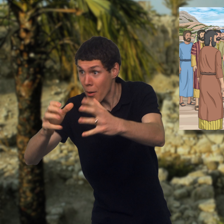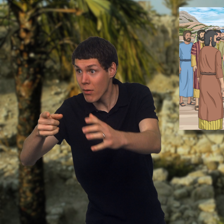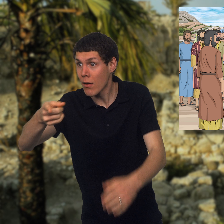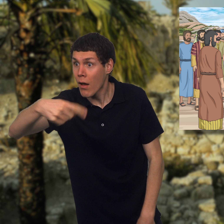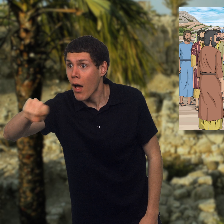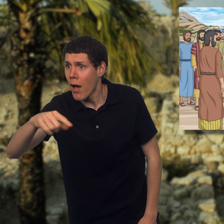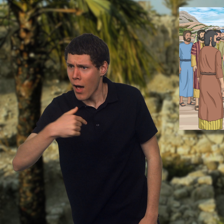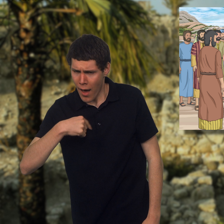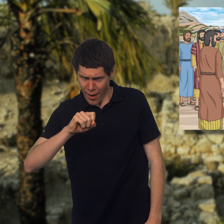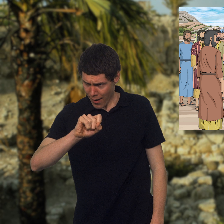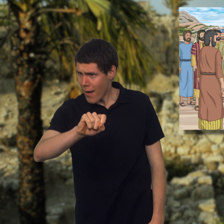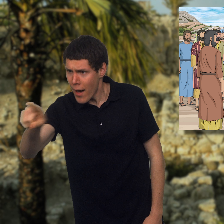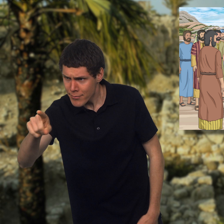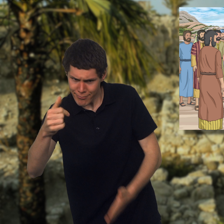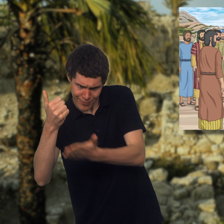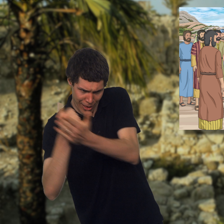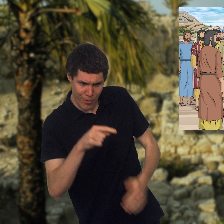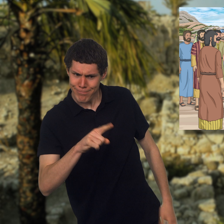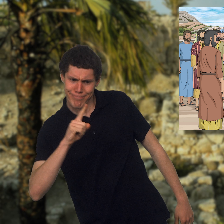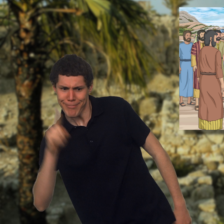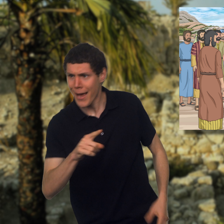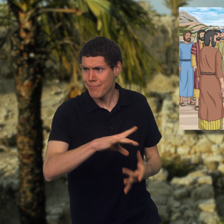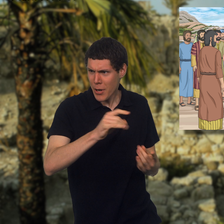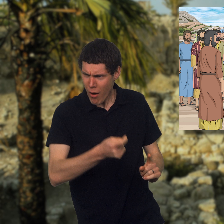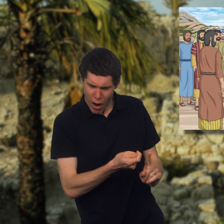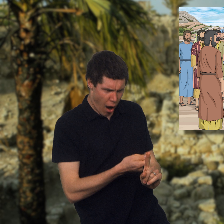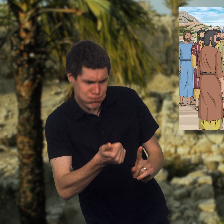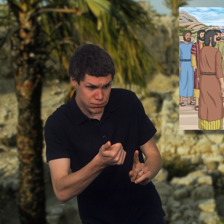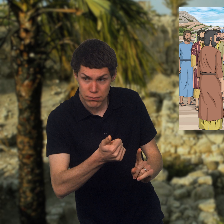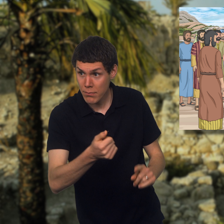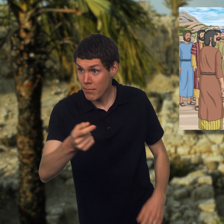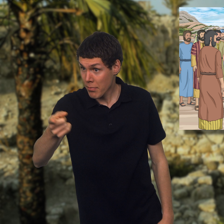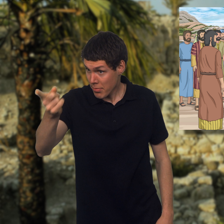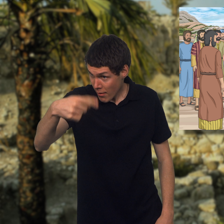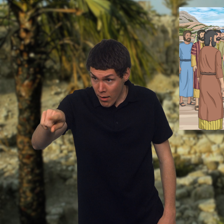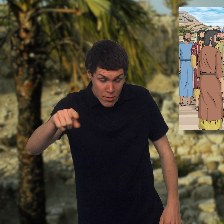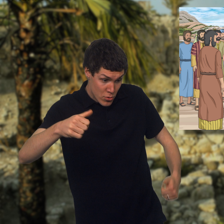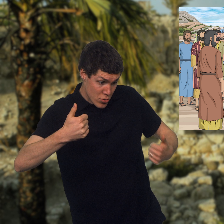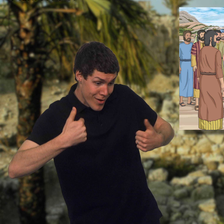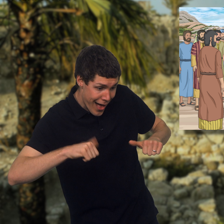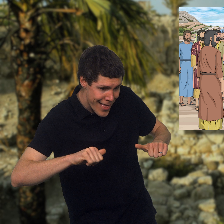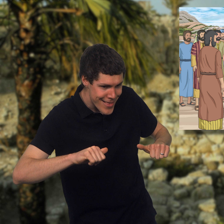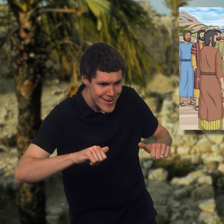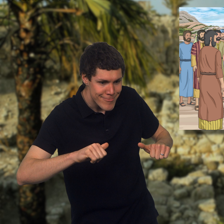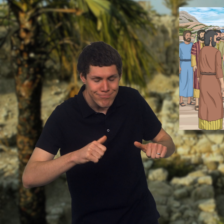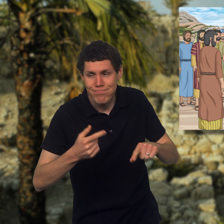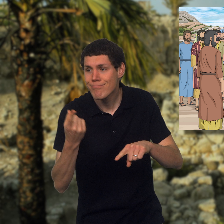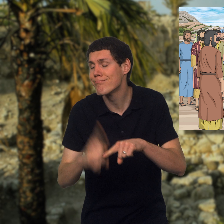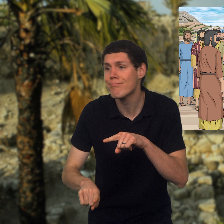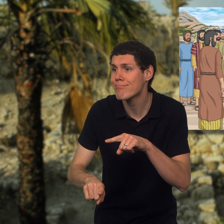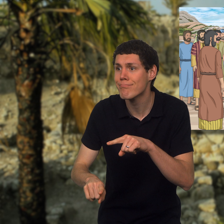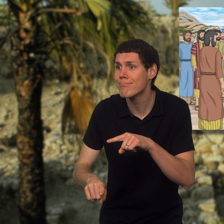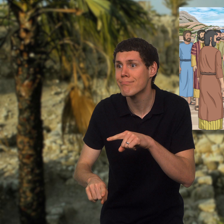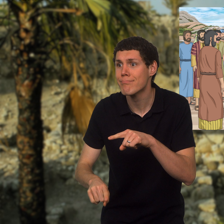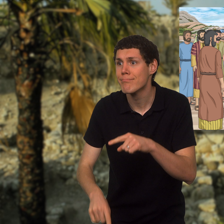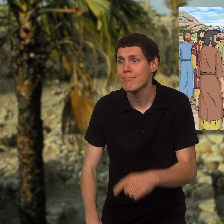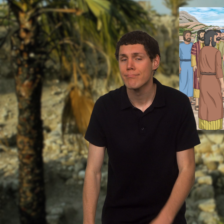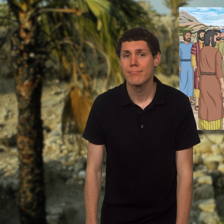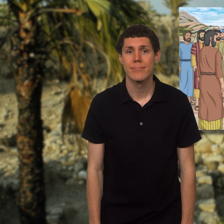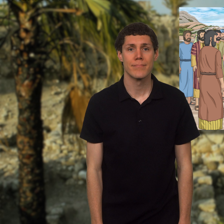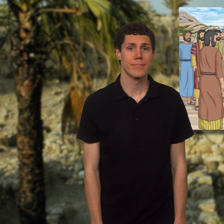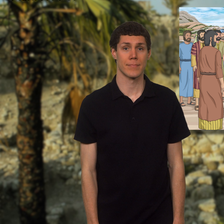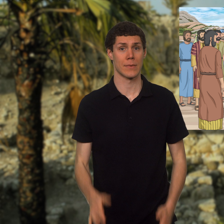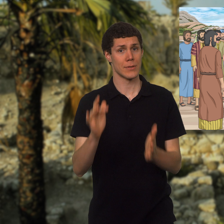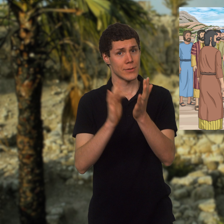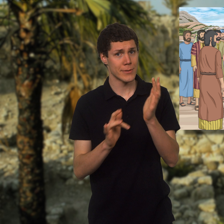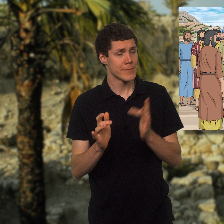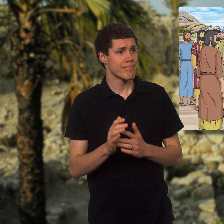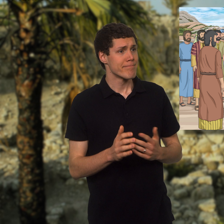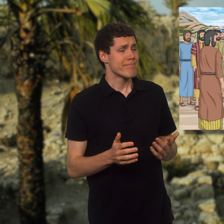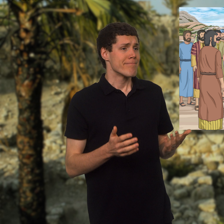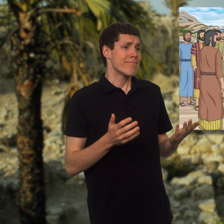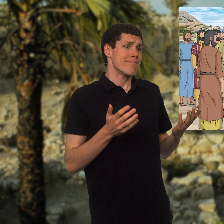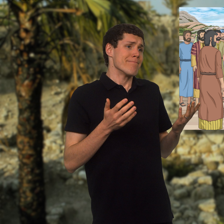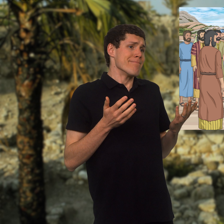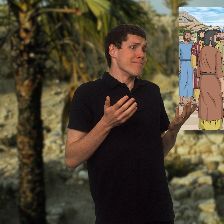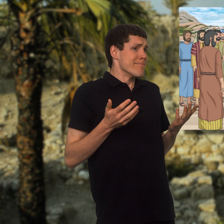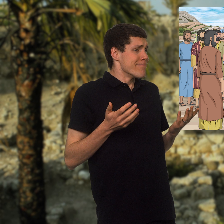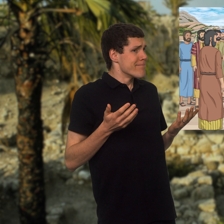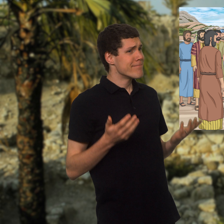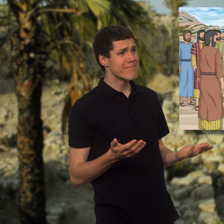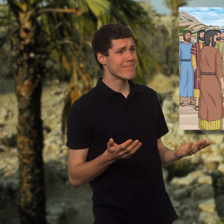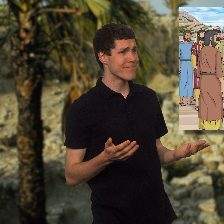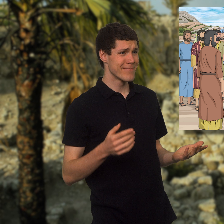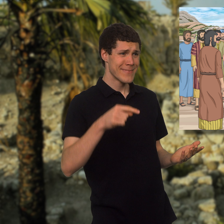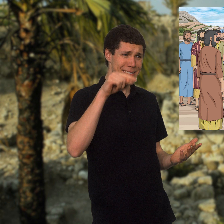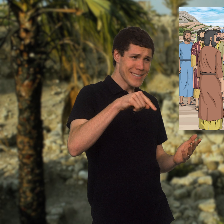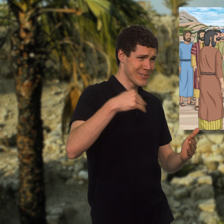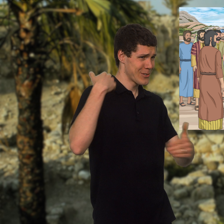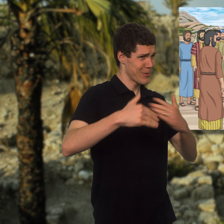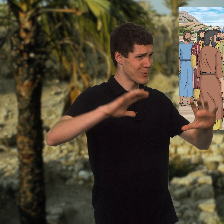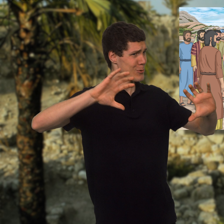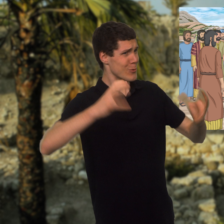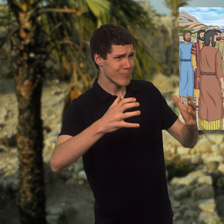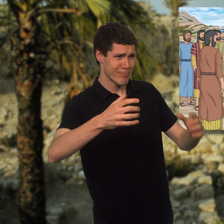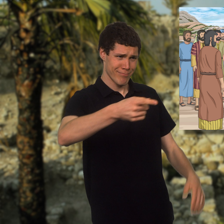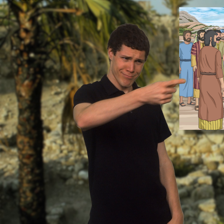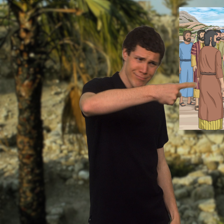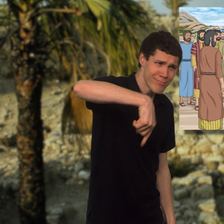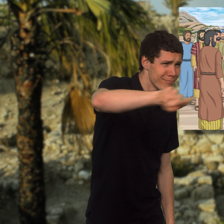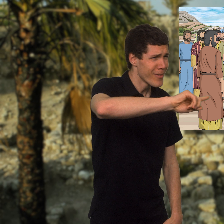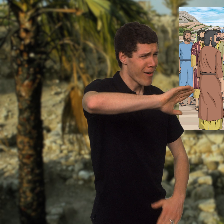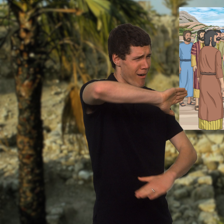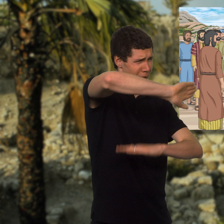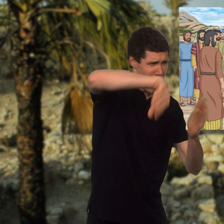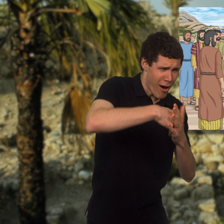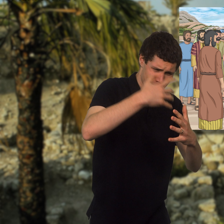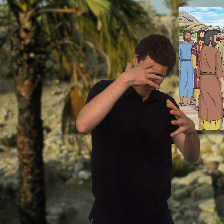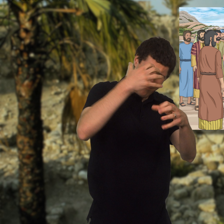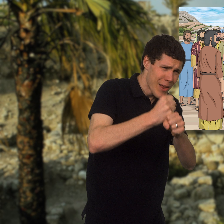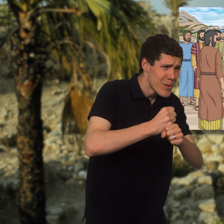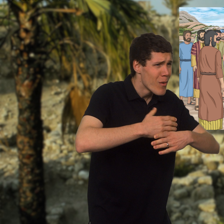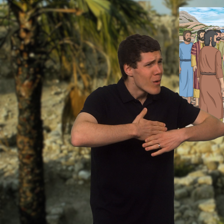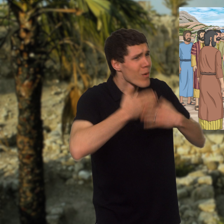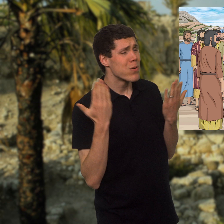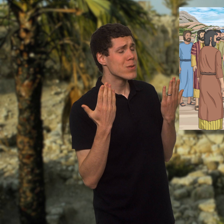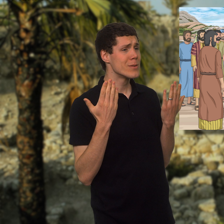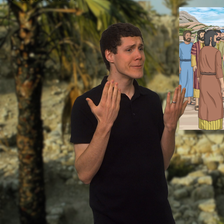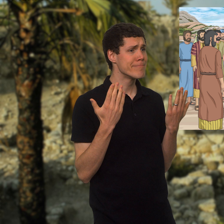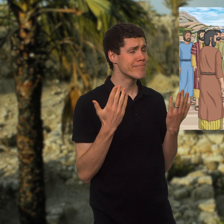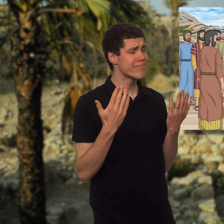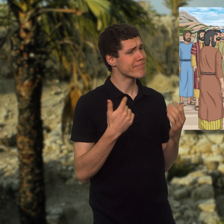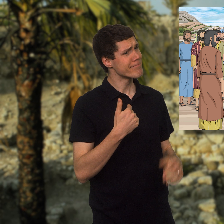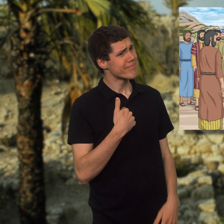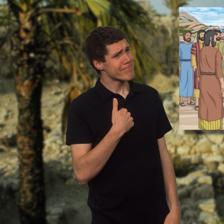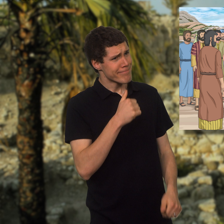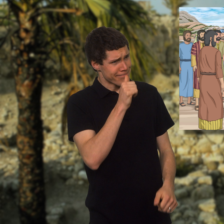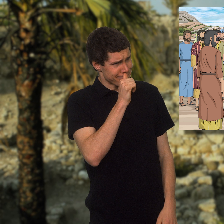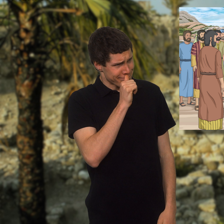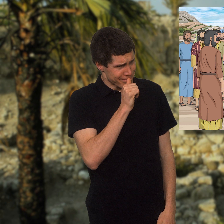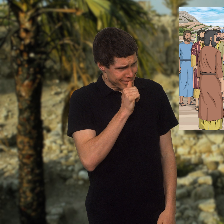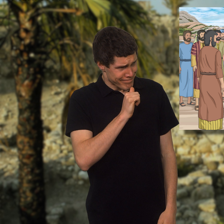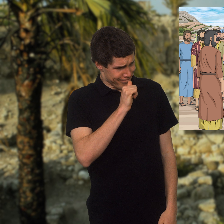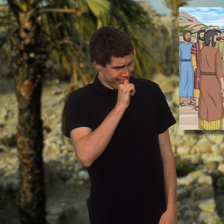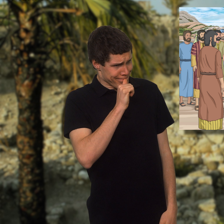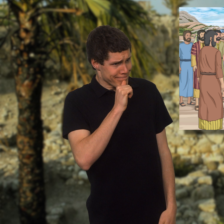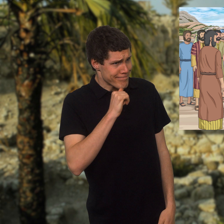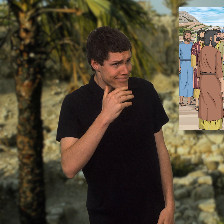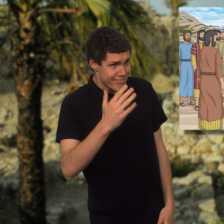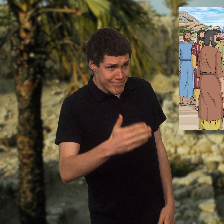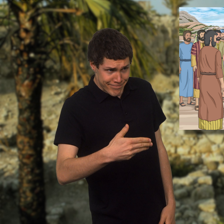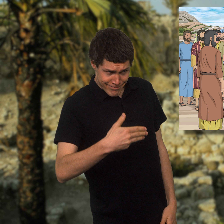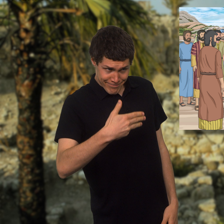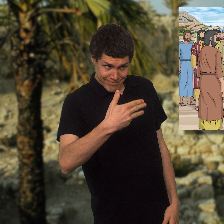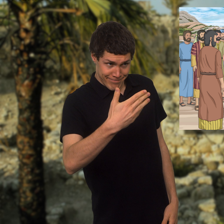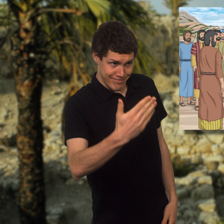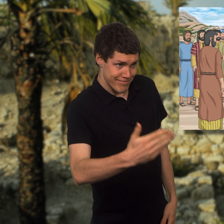I asked Your disciples to drive it out, but they were unable.” “O unbelieving generation!” Jesus replied.